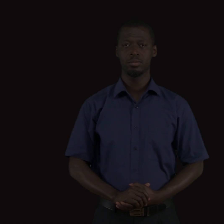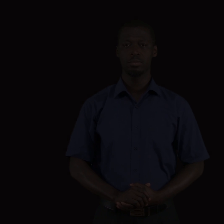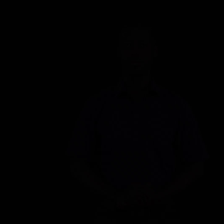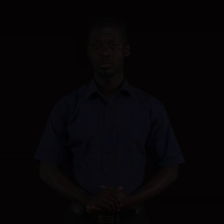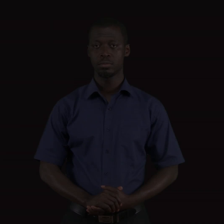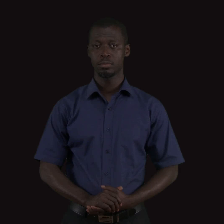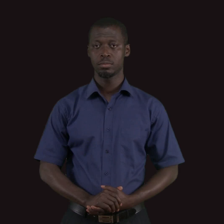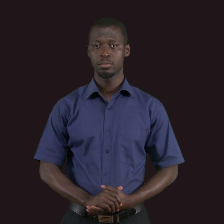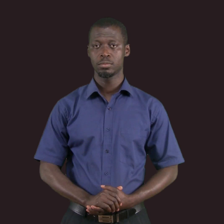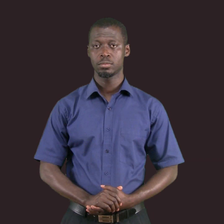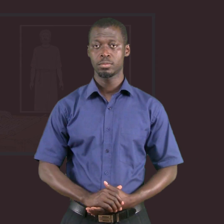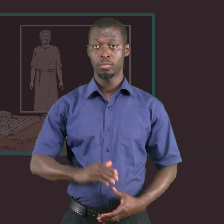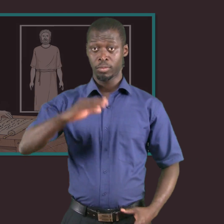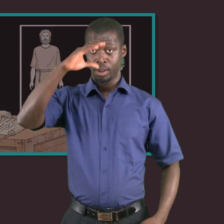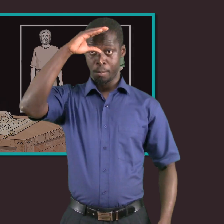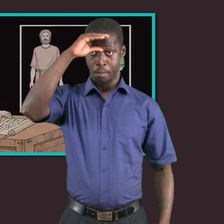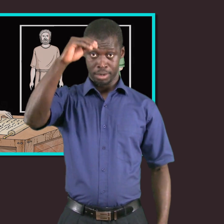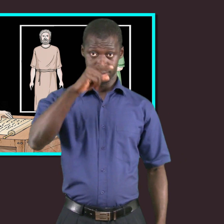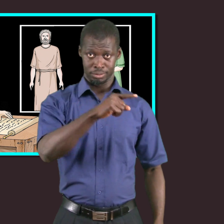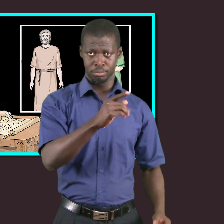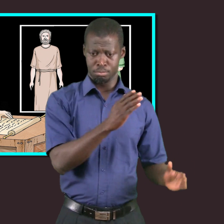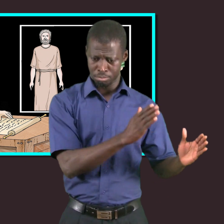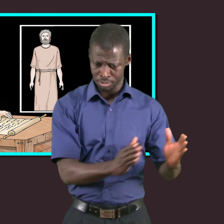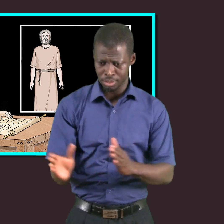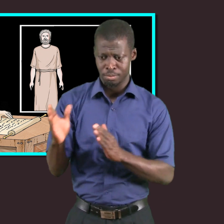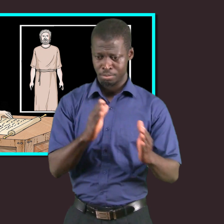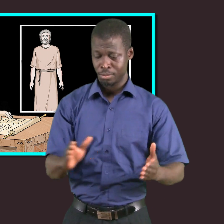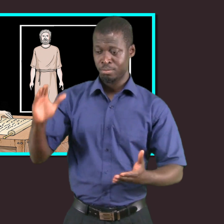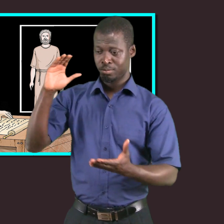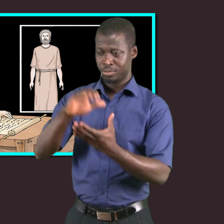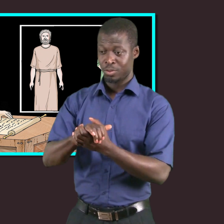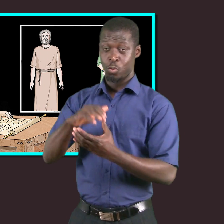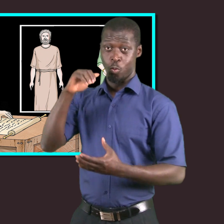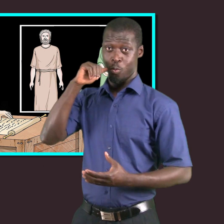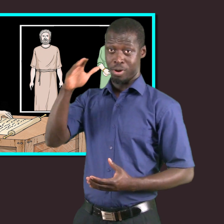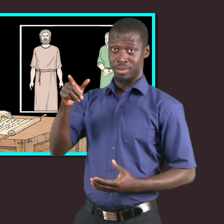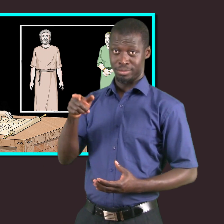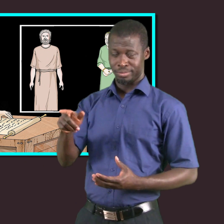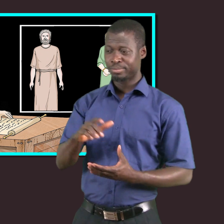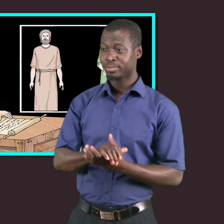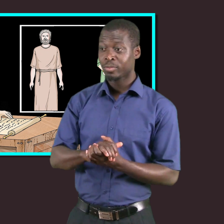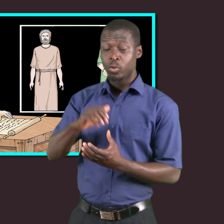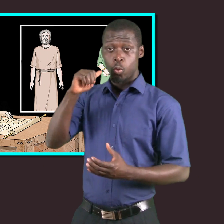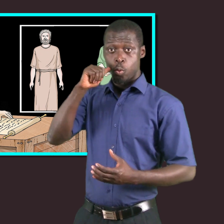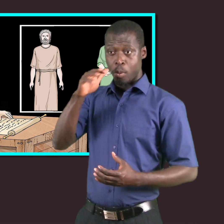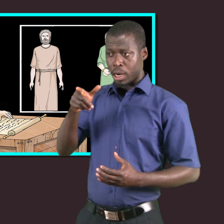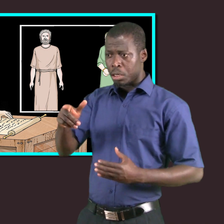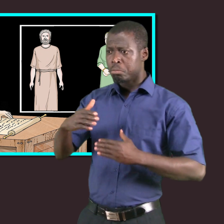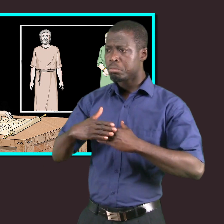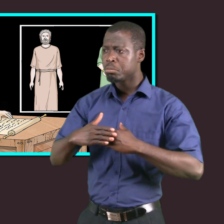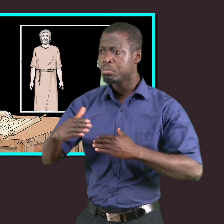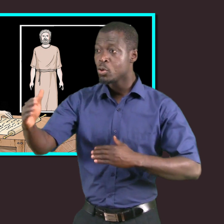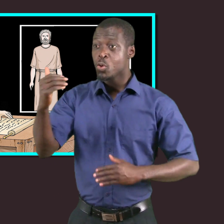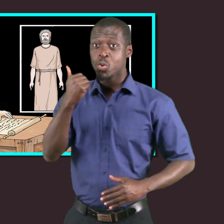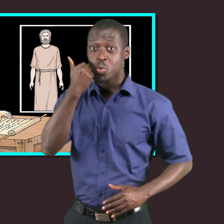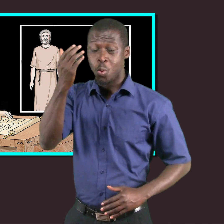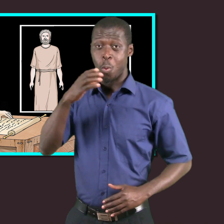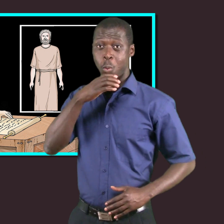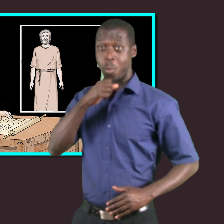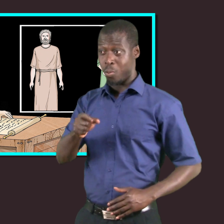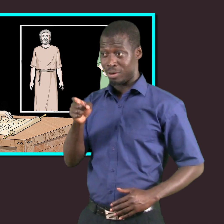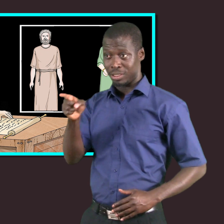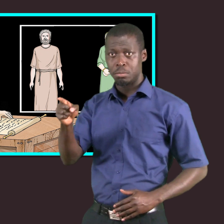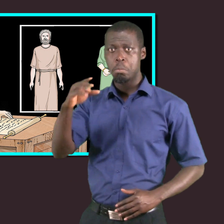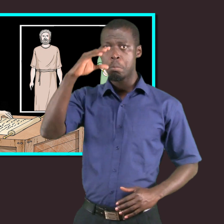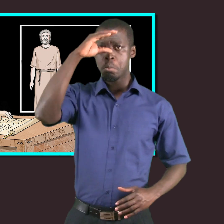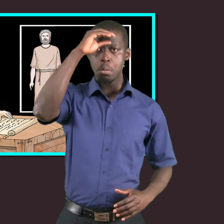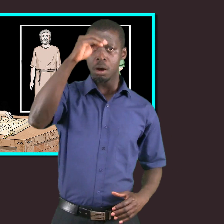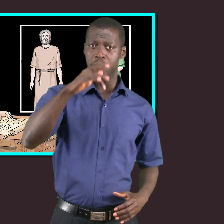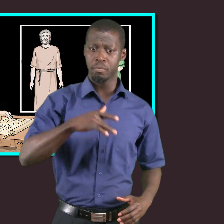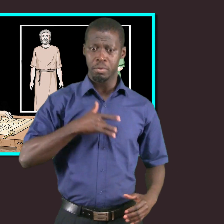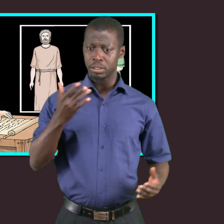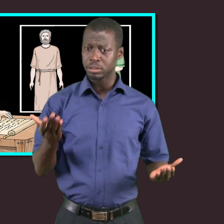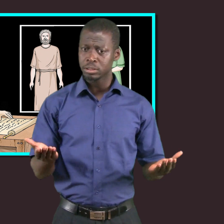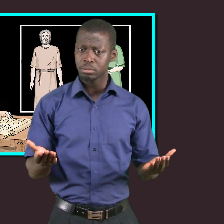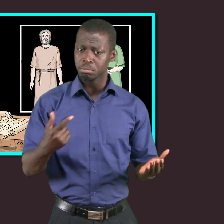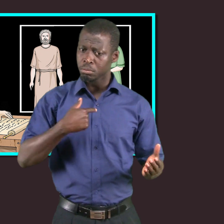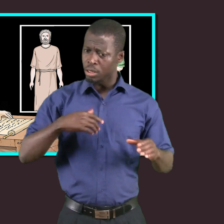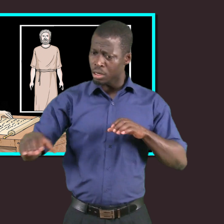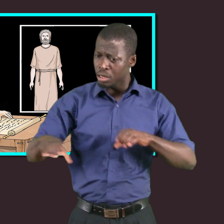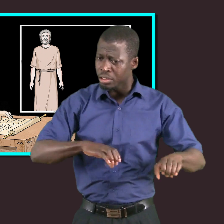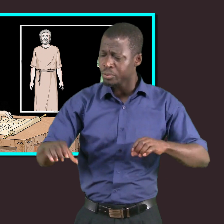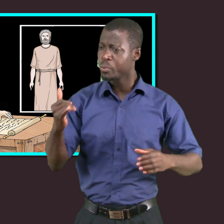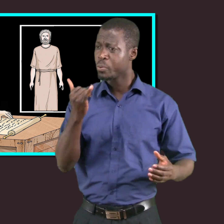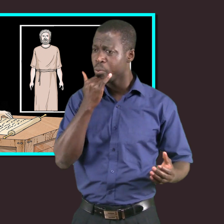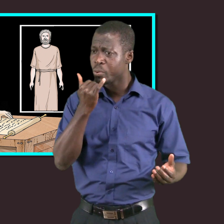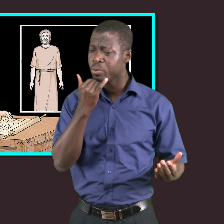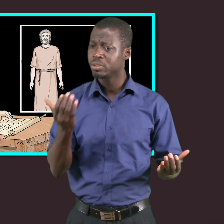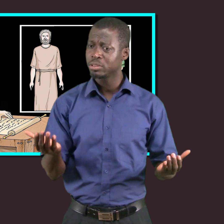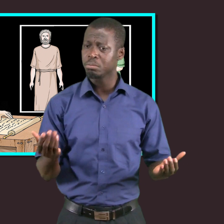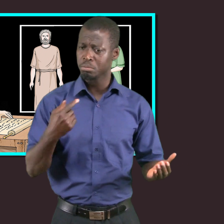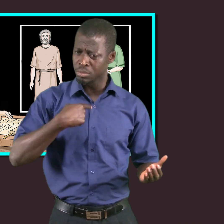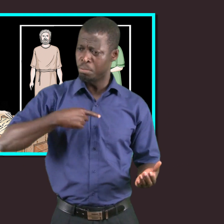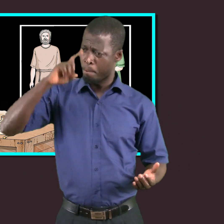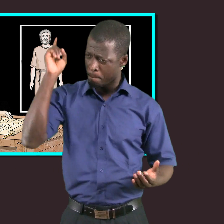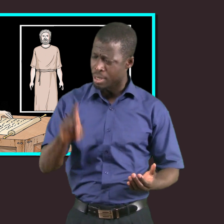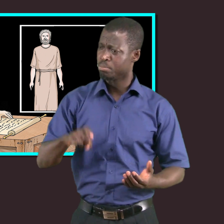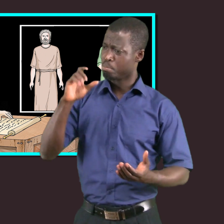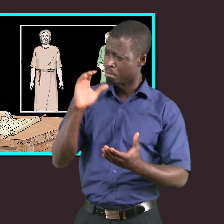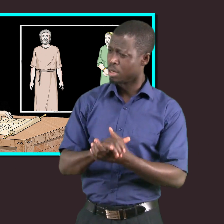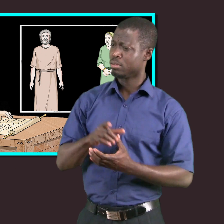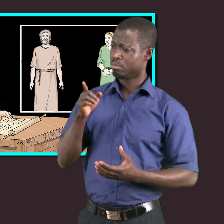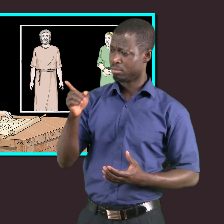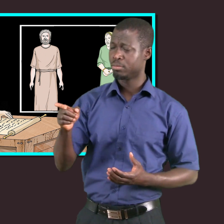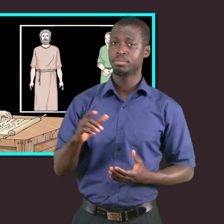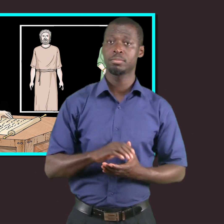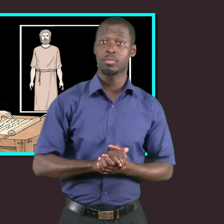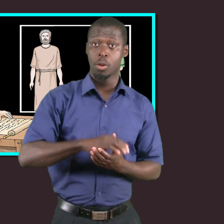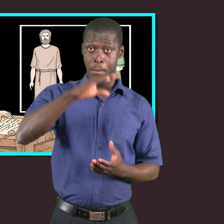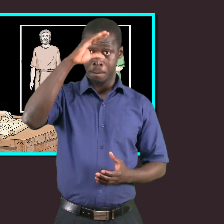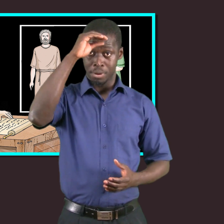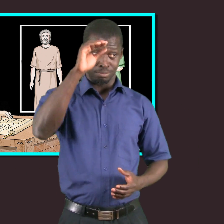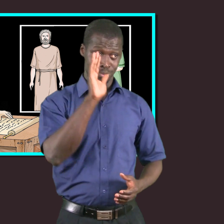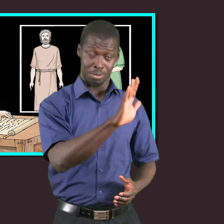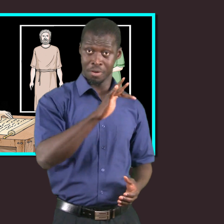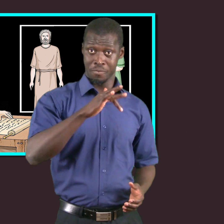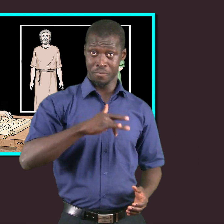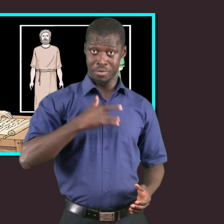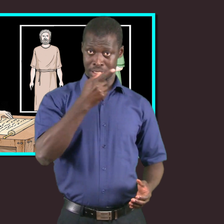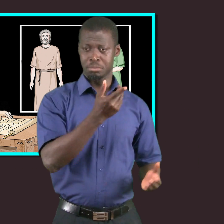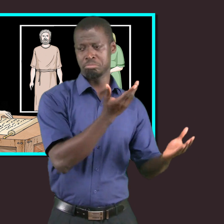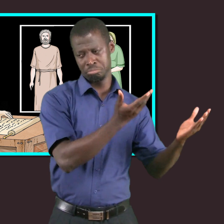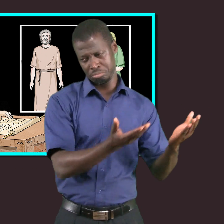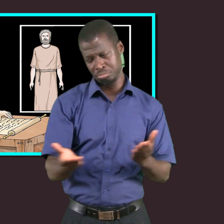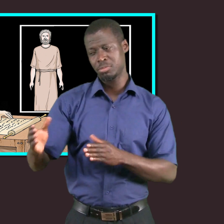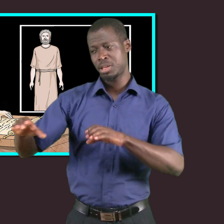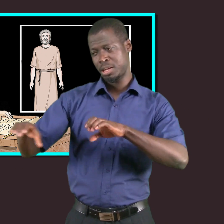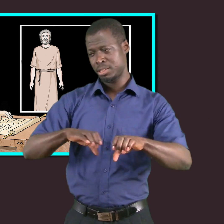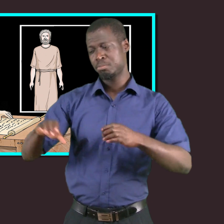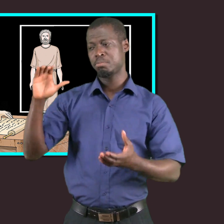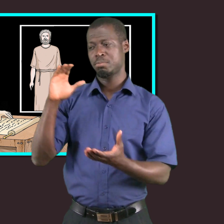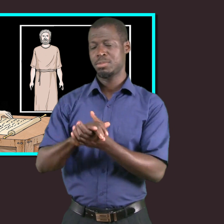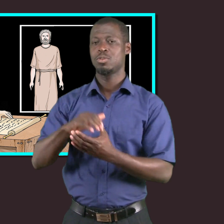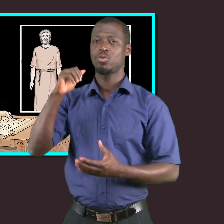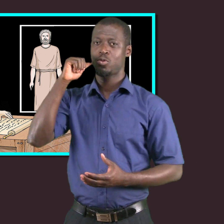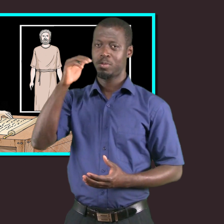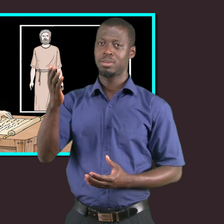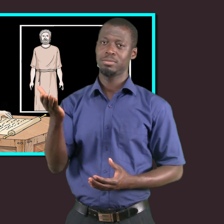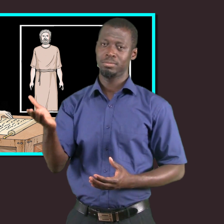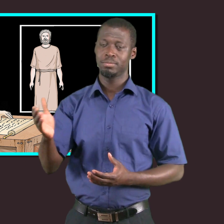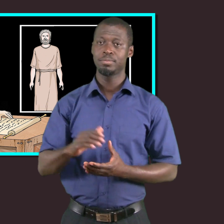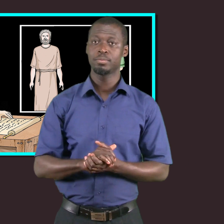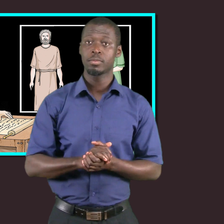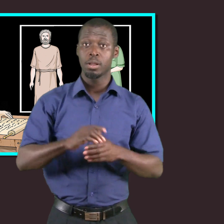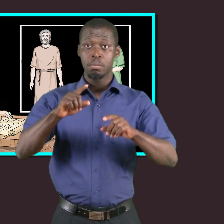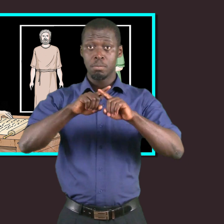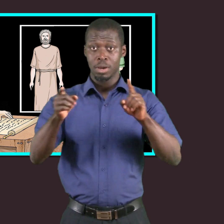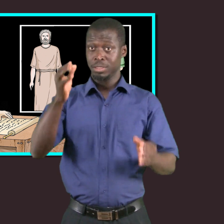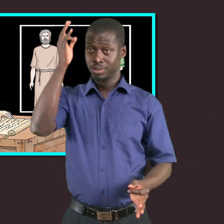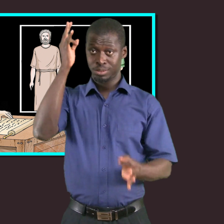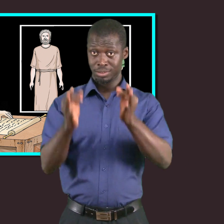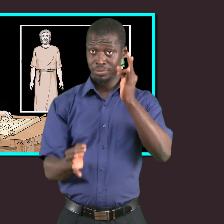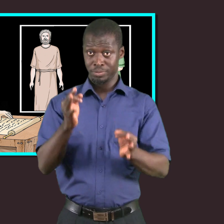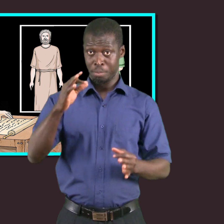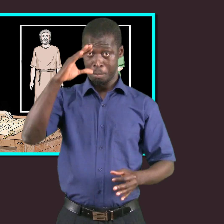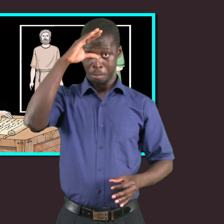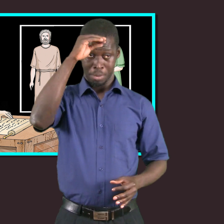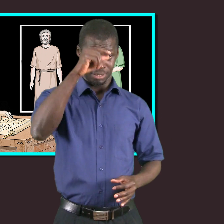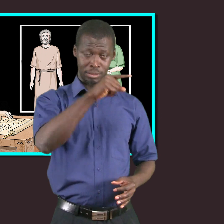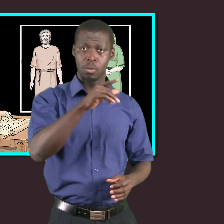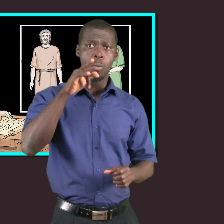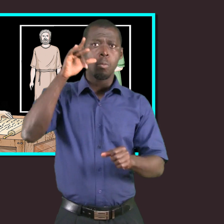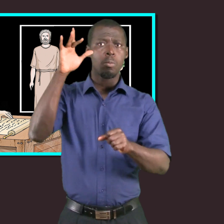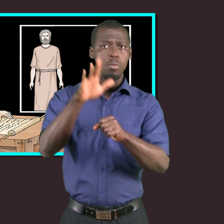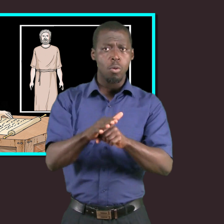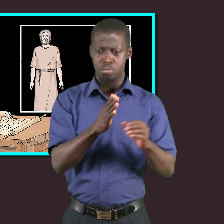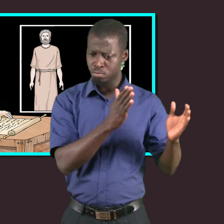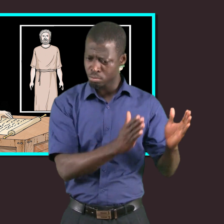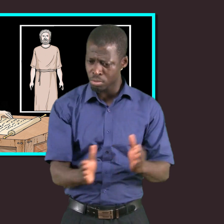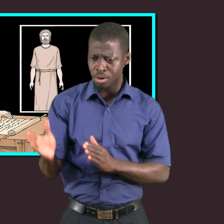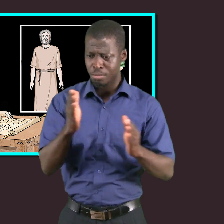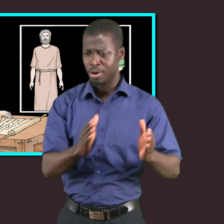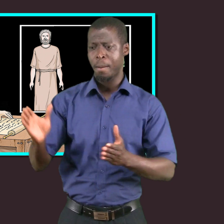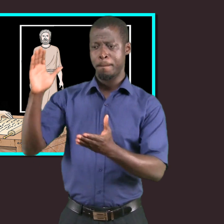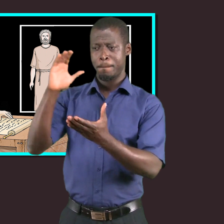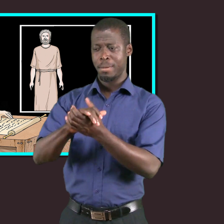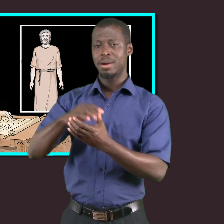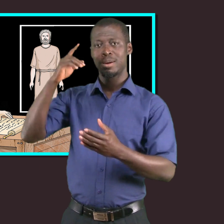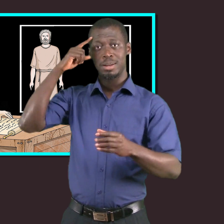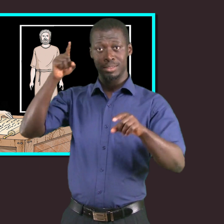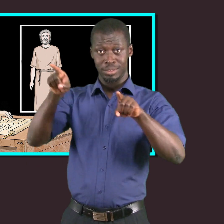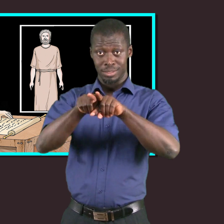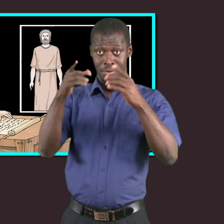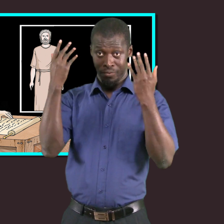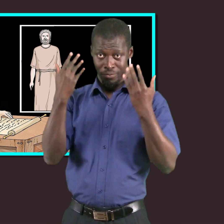However, if someone thinks he is acting inappropriately toward his betrothed, and if she is beyond her youth and they ought to marry, let him do as he wishes;